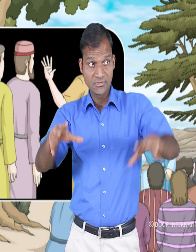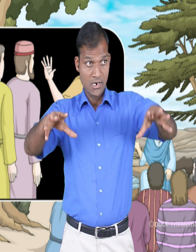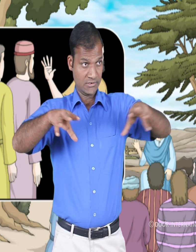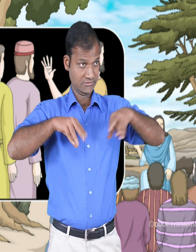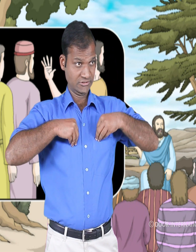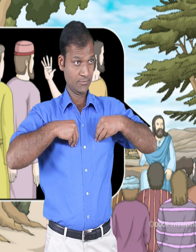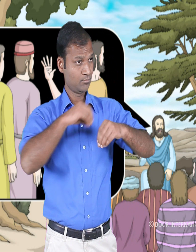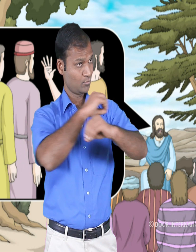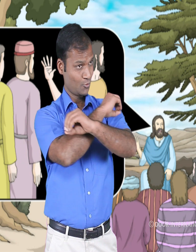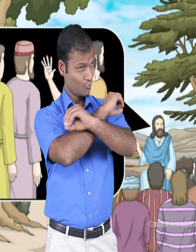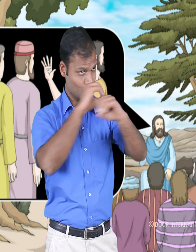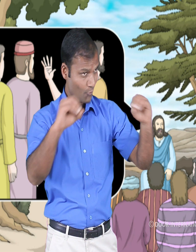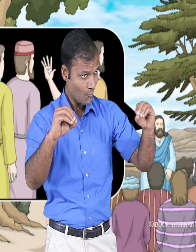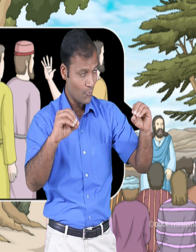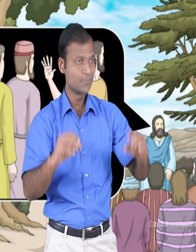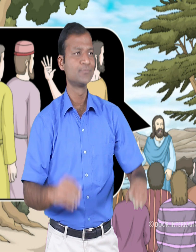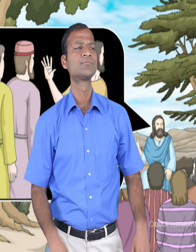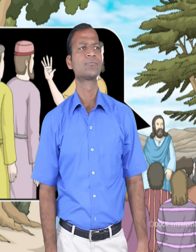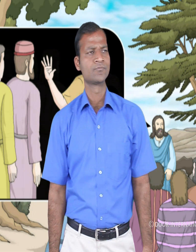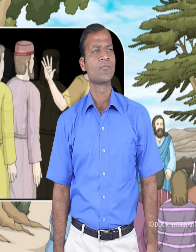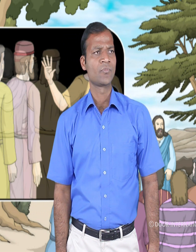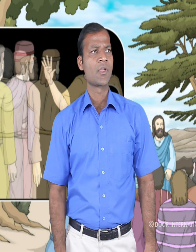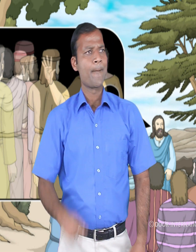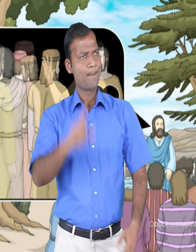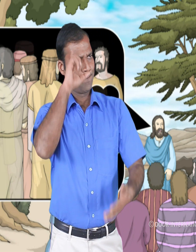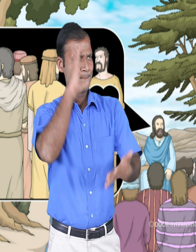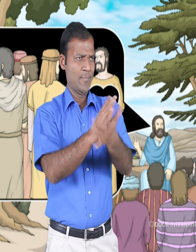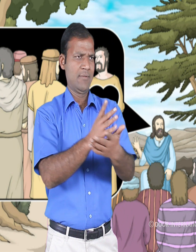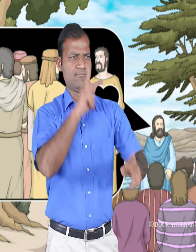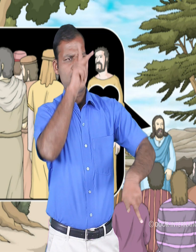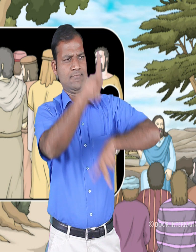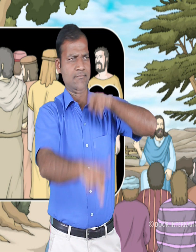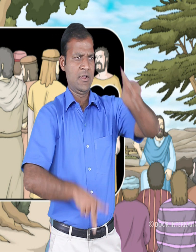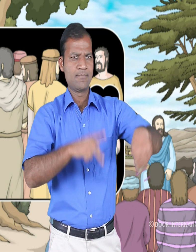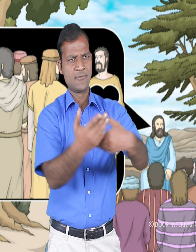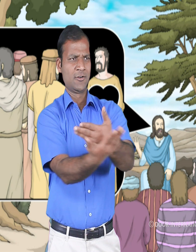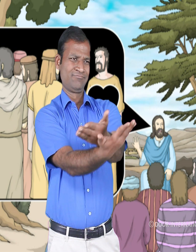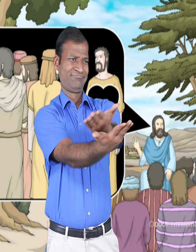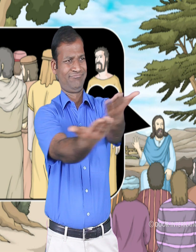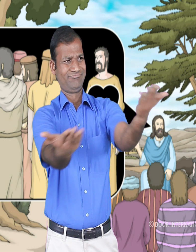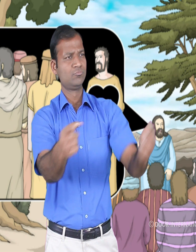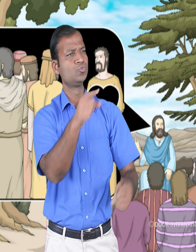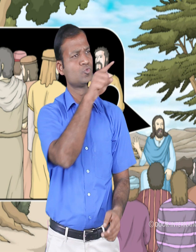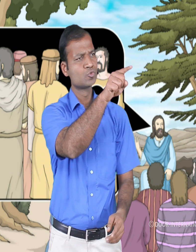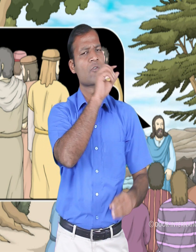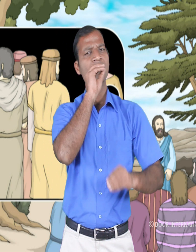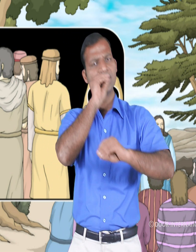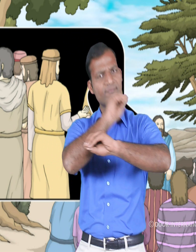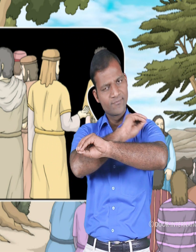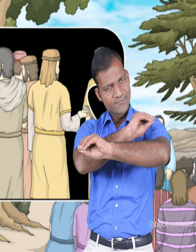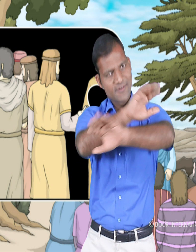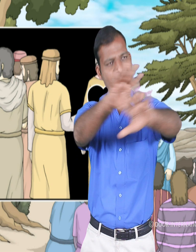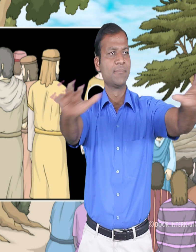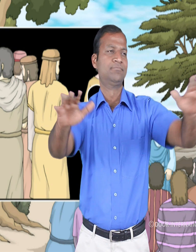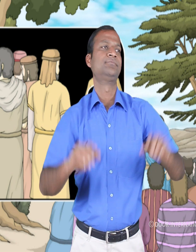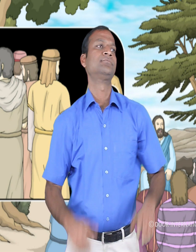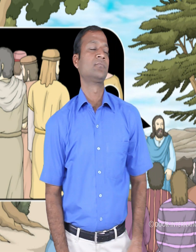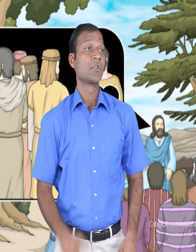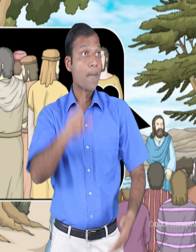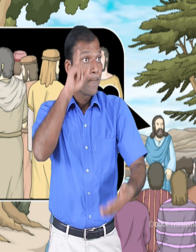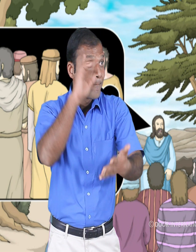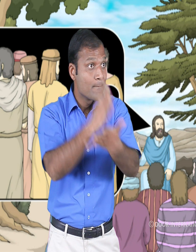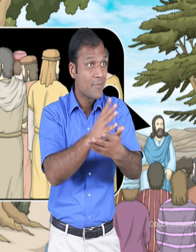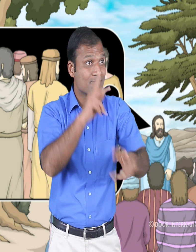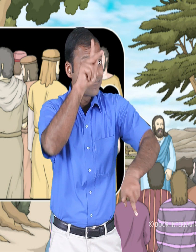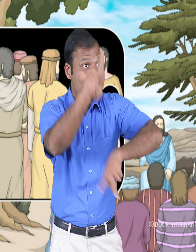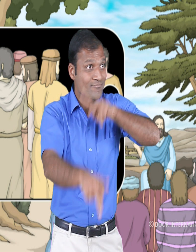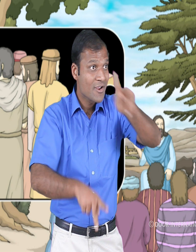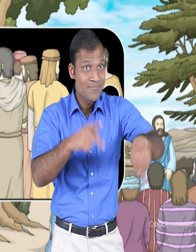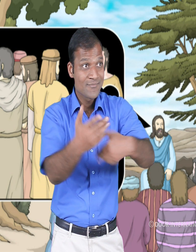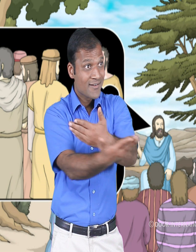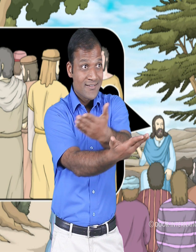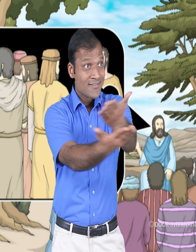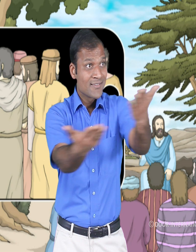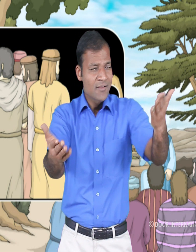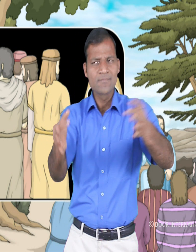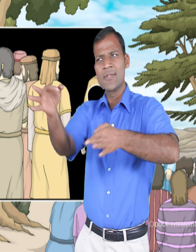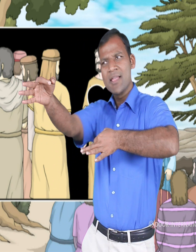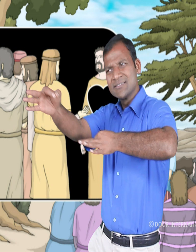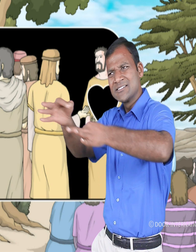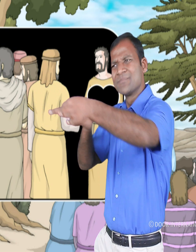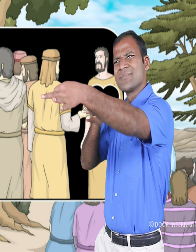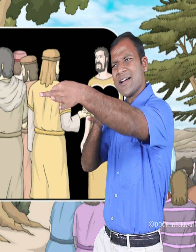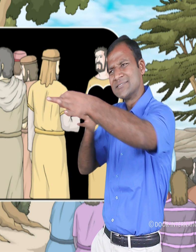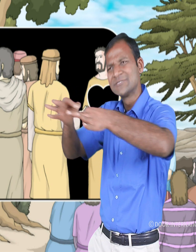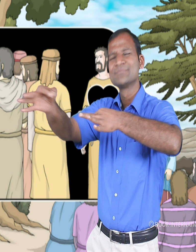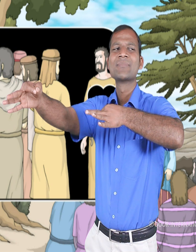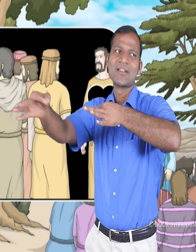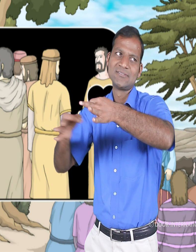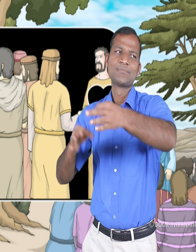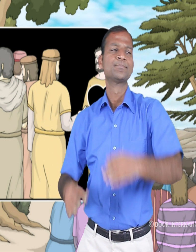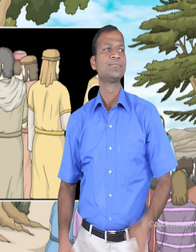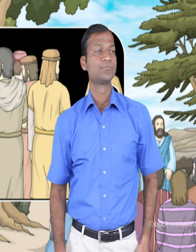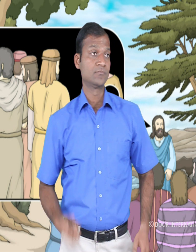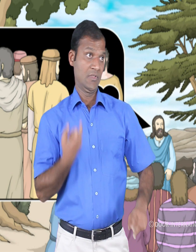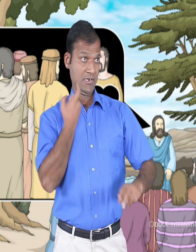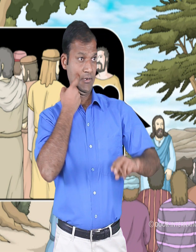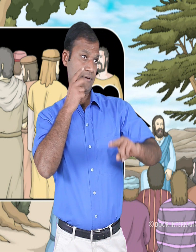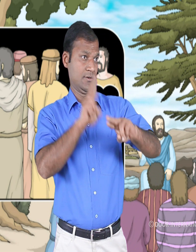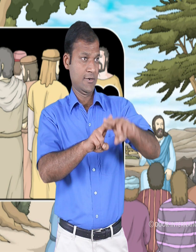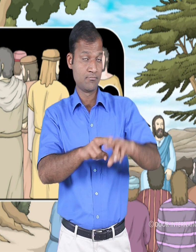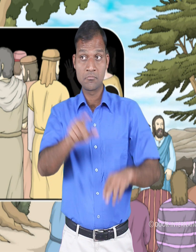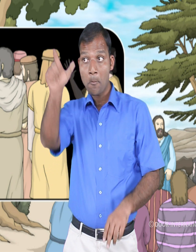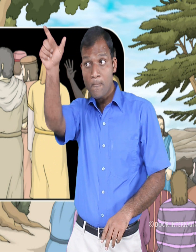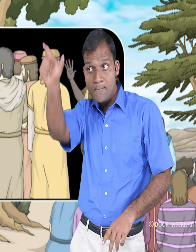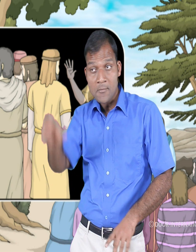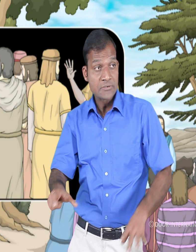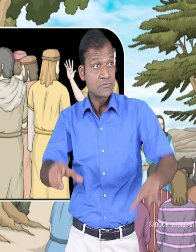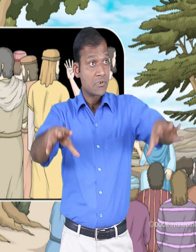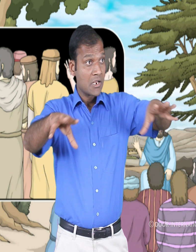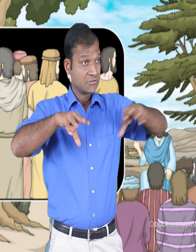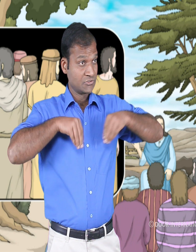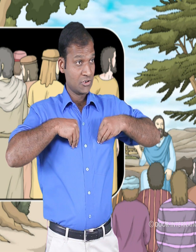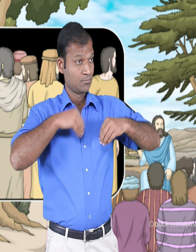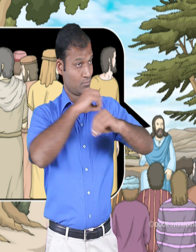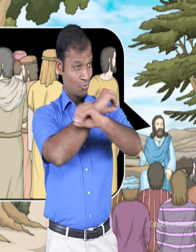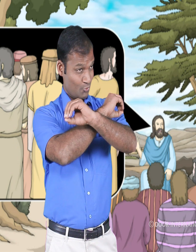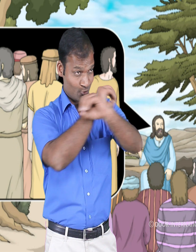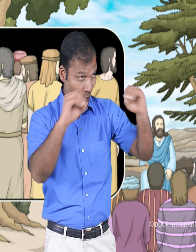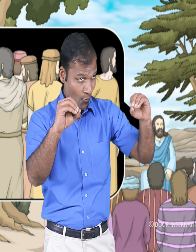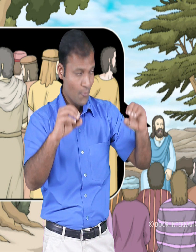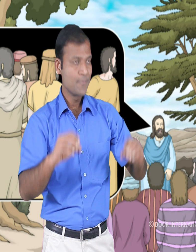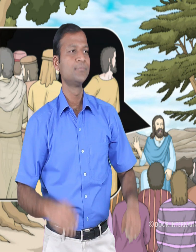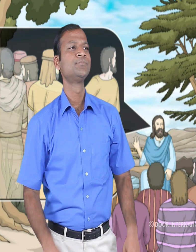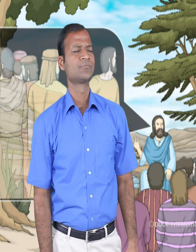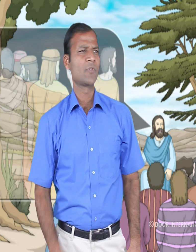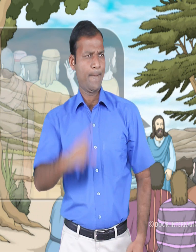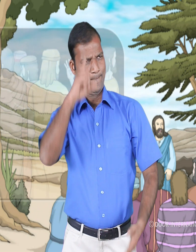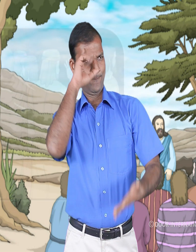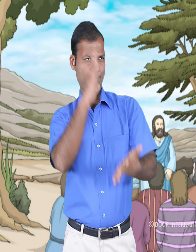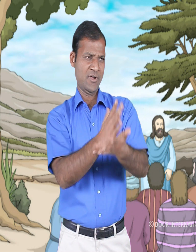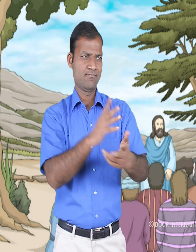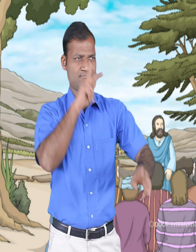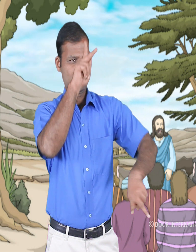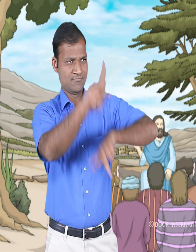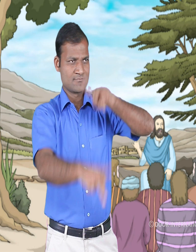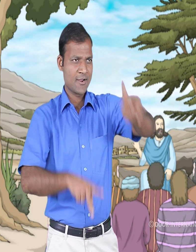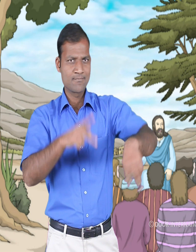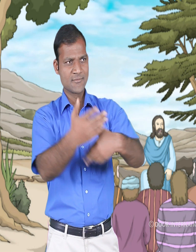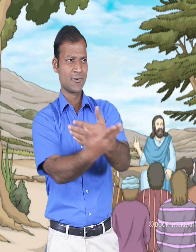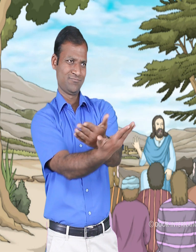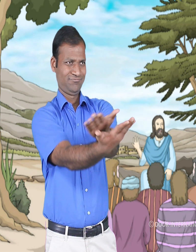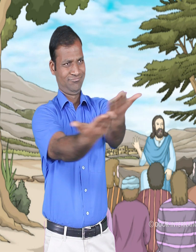If he refuses to listen to them, tell it to the church.